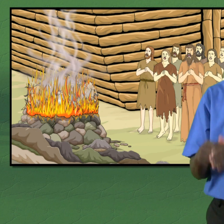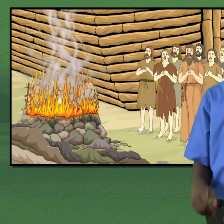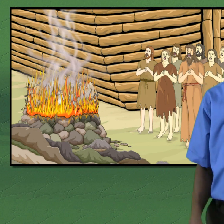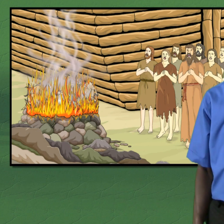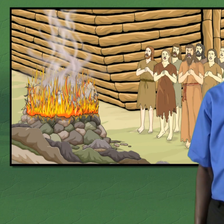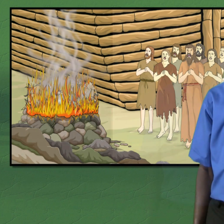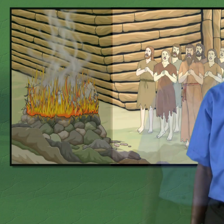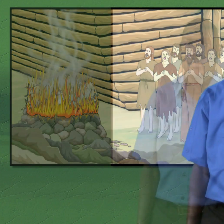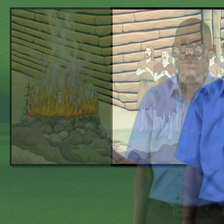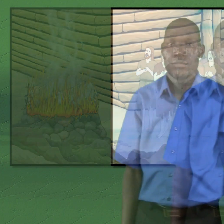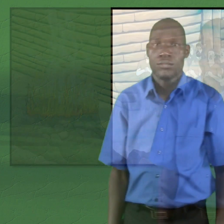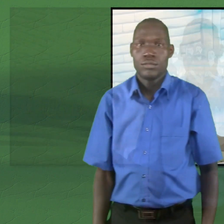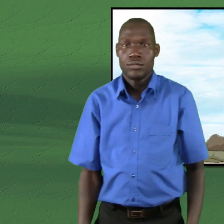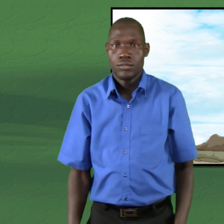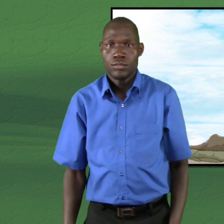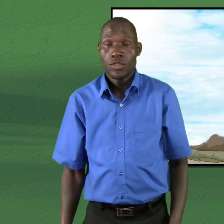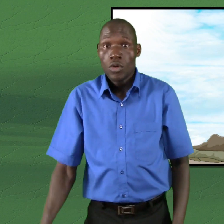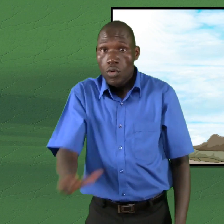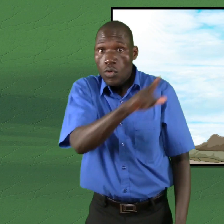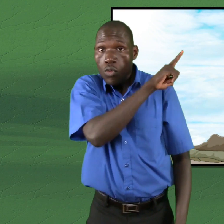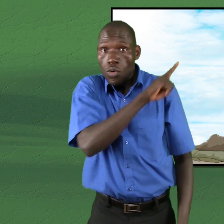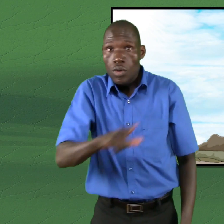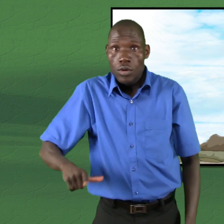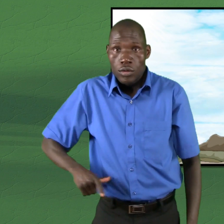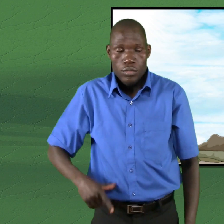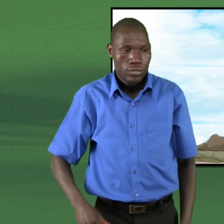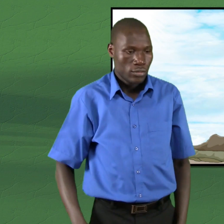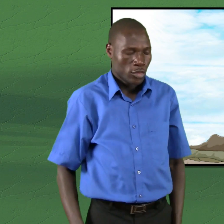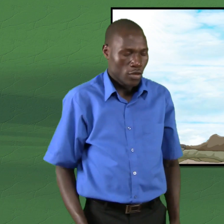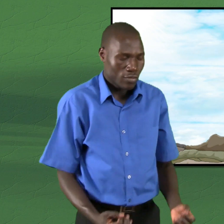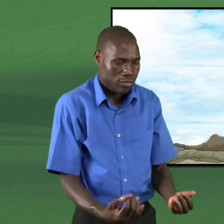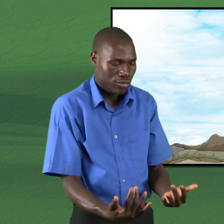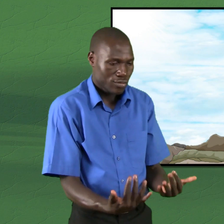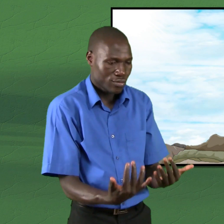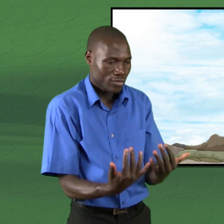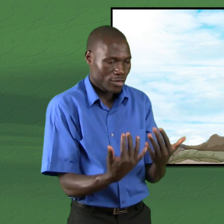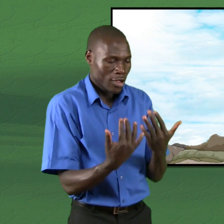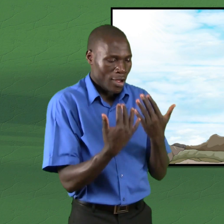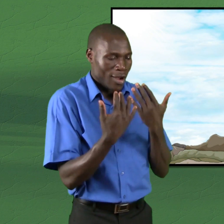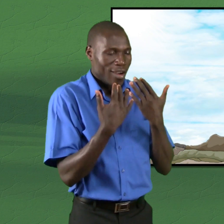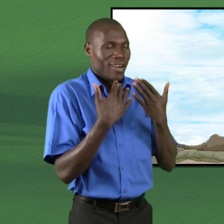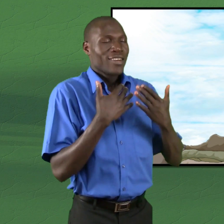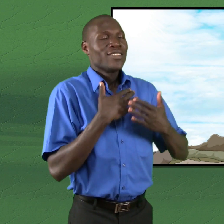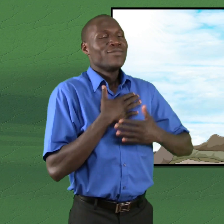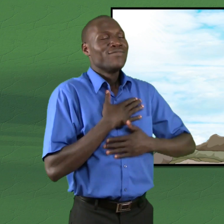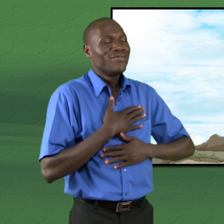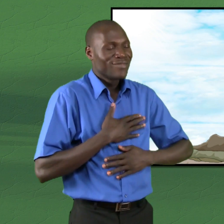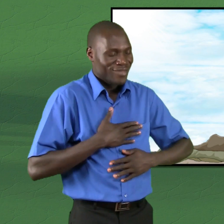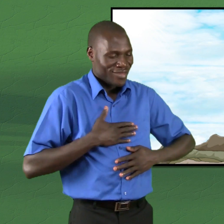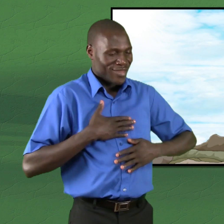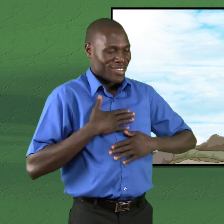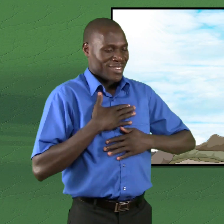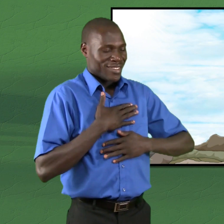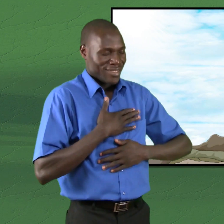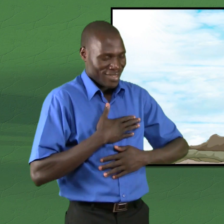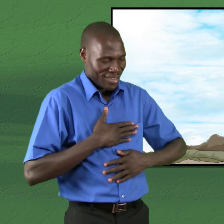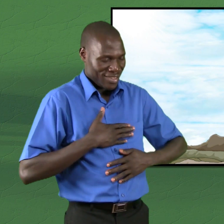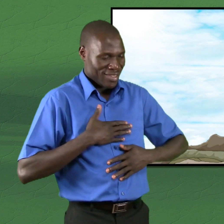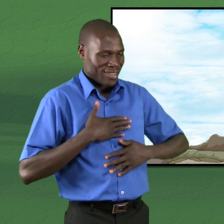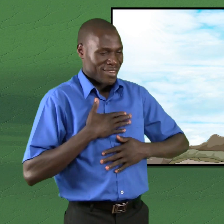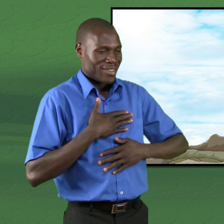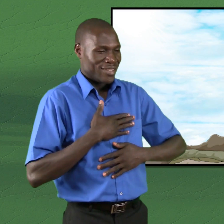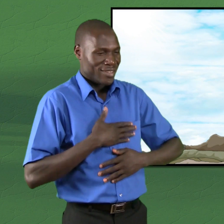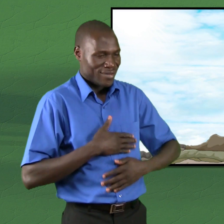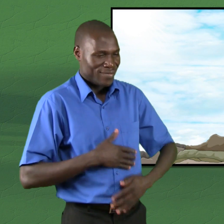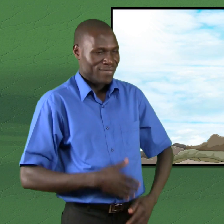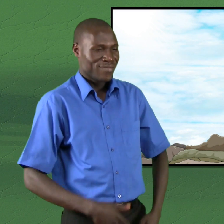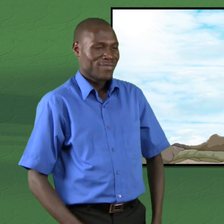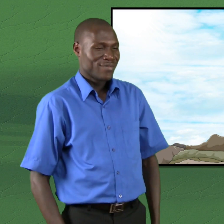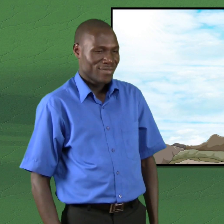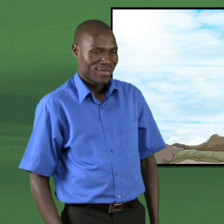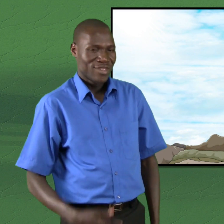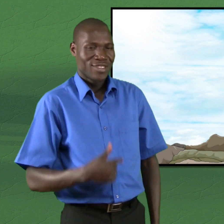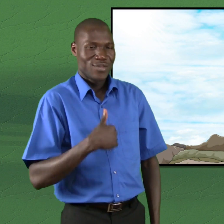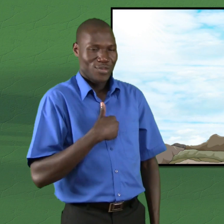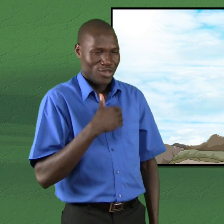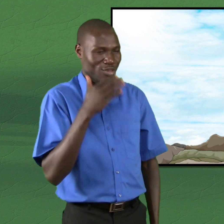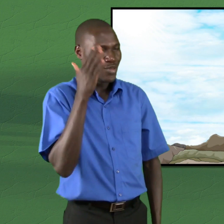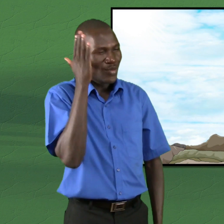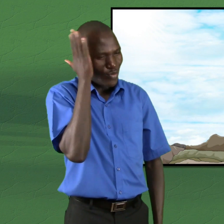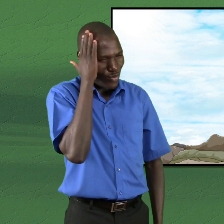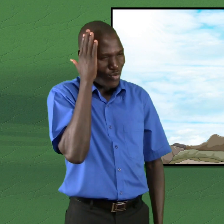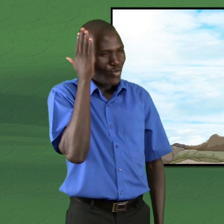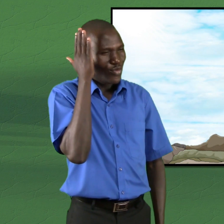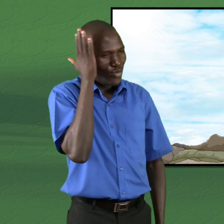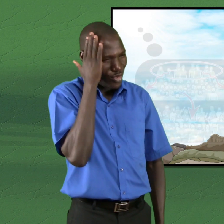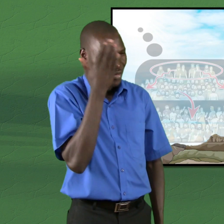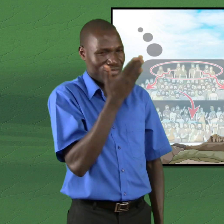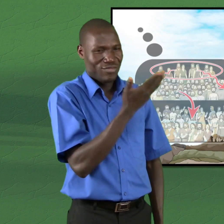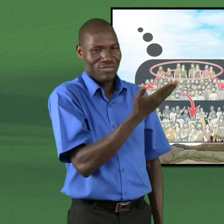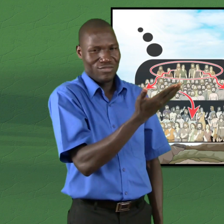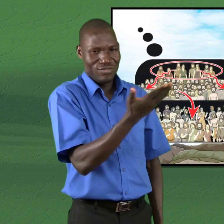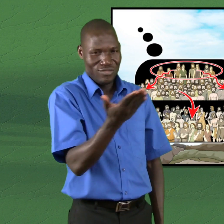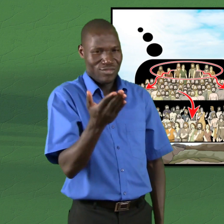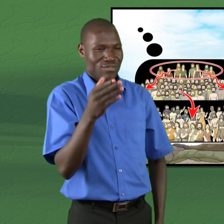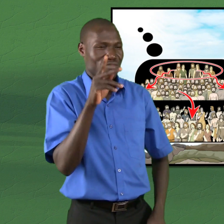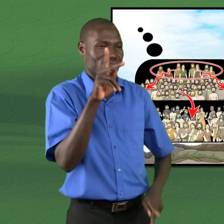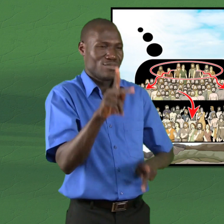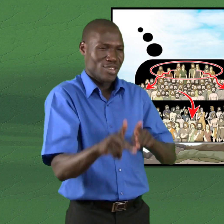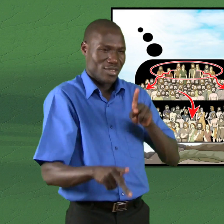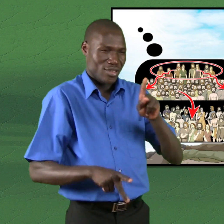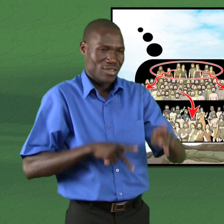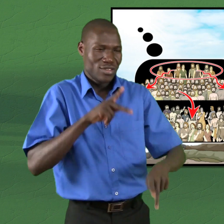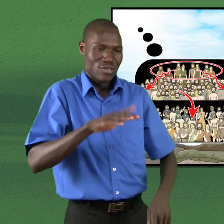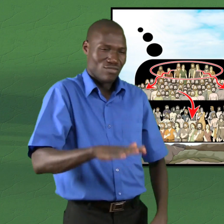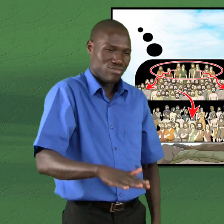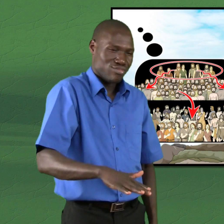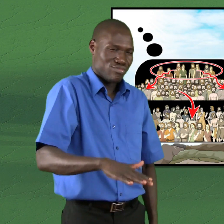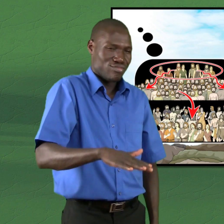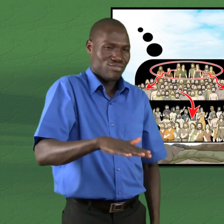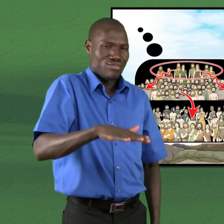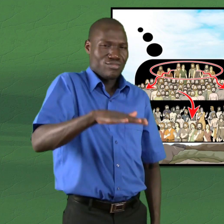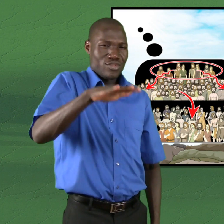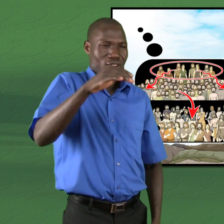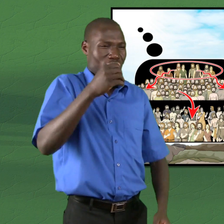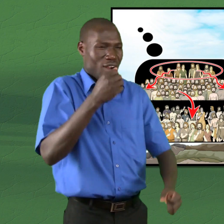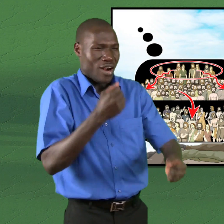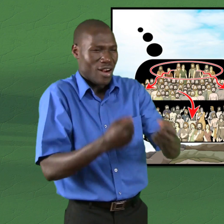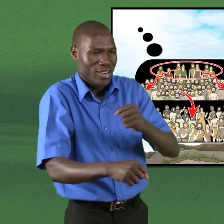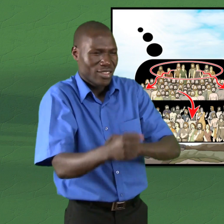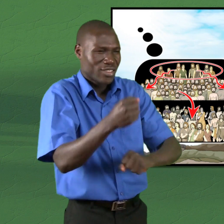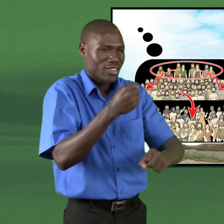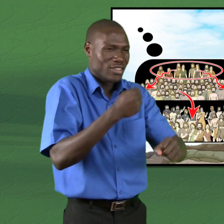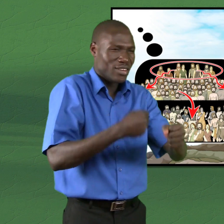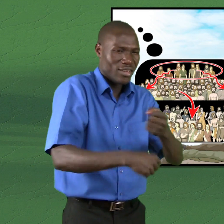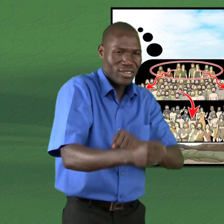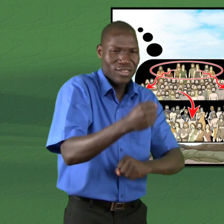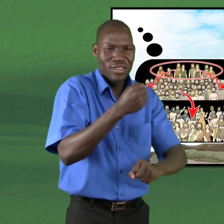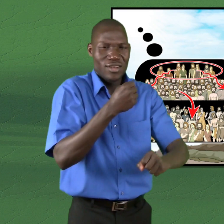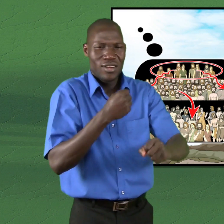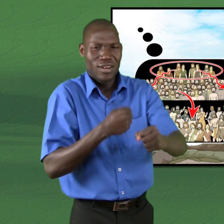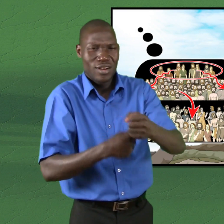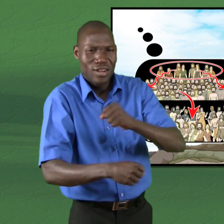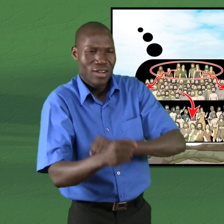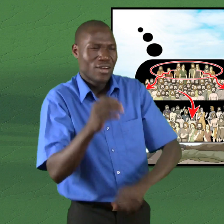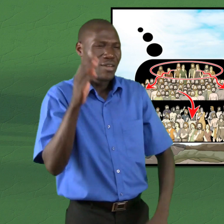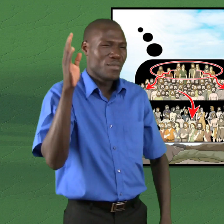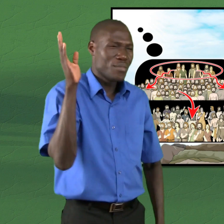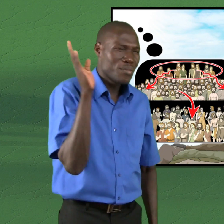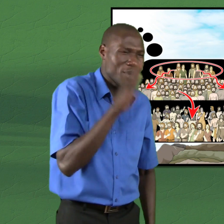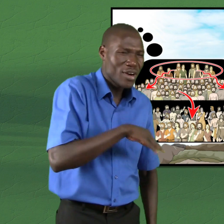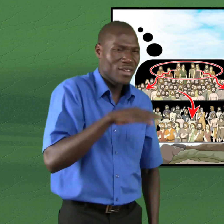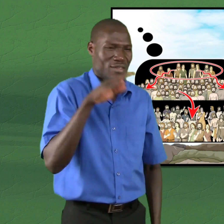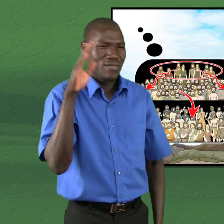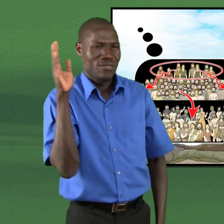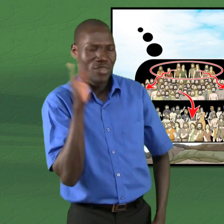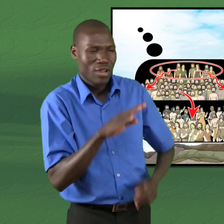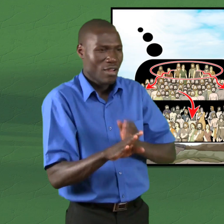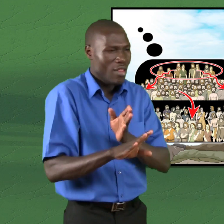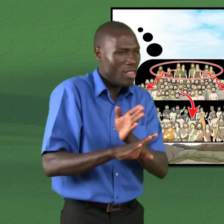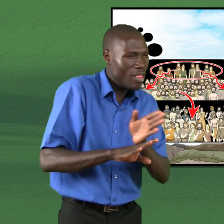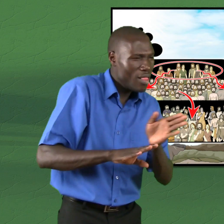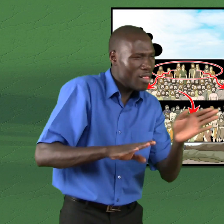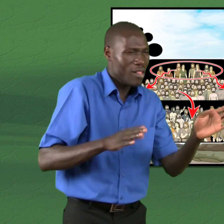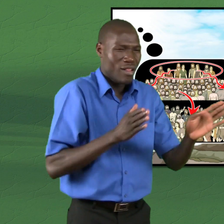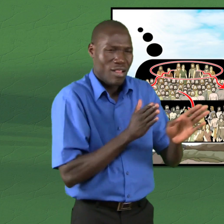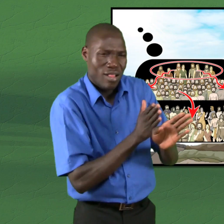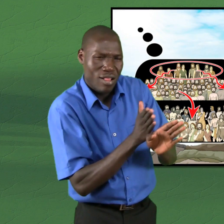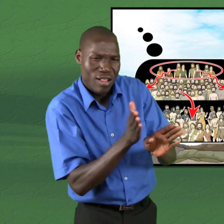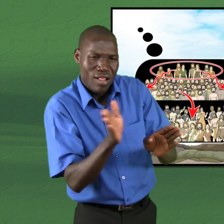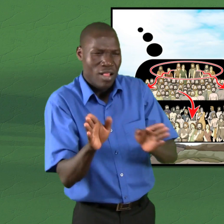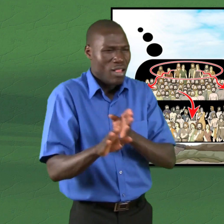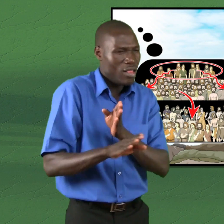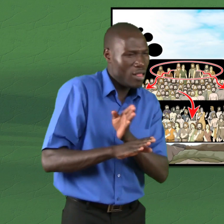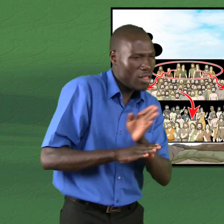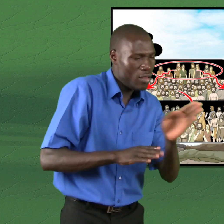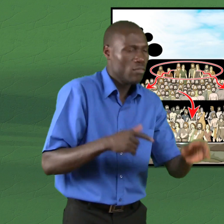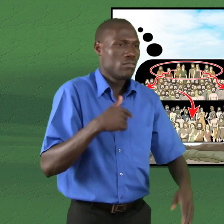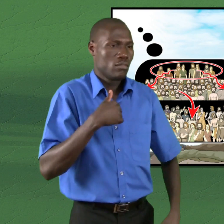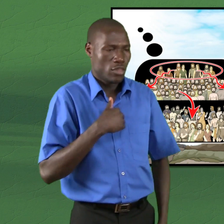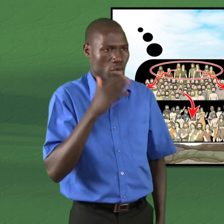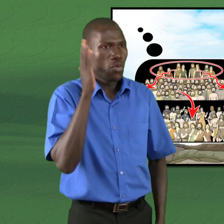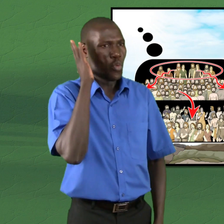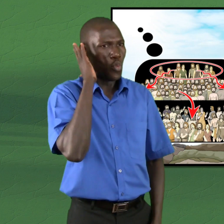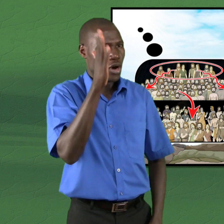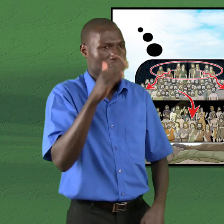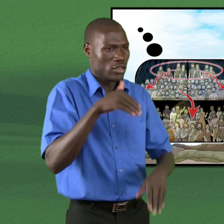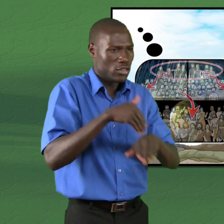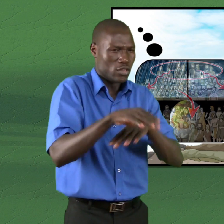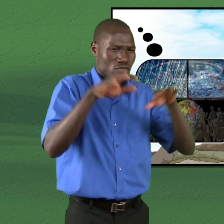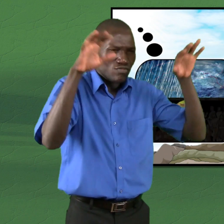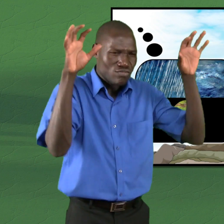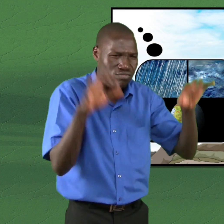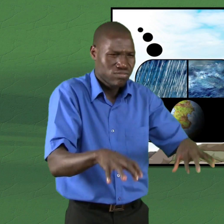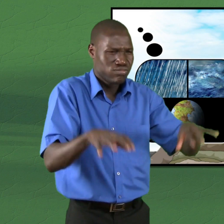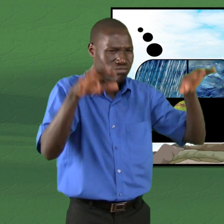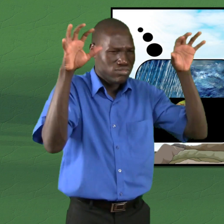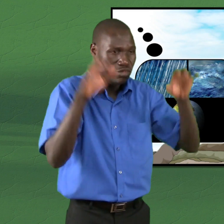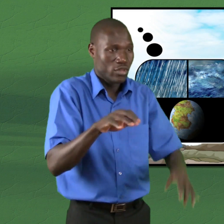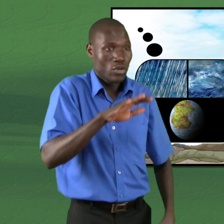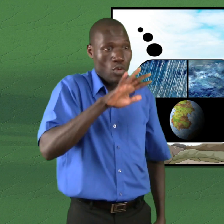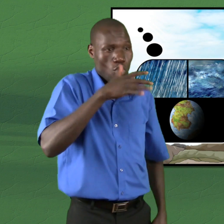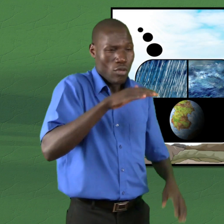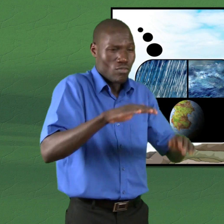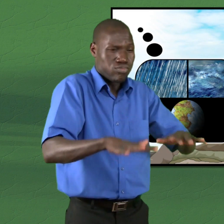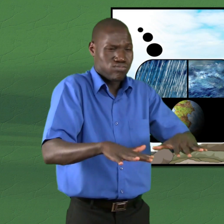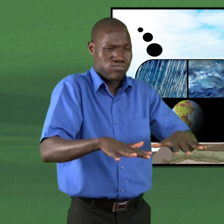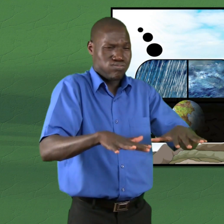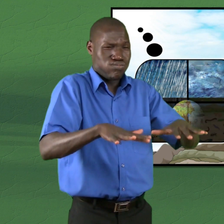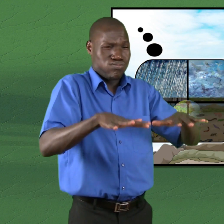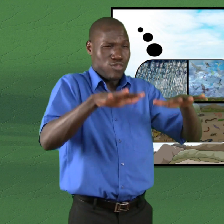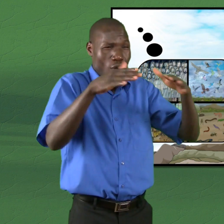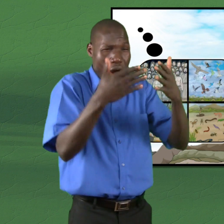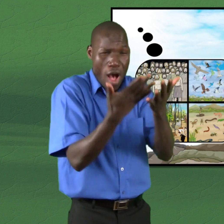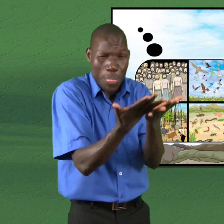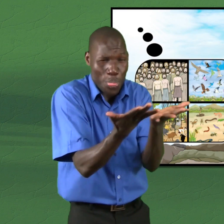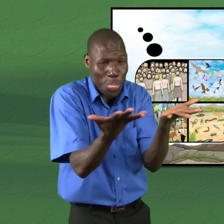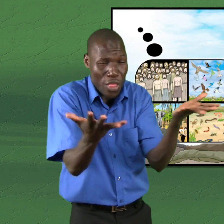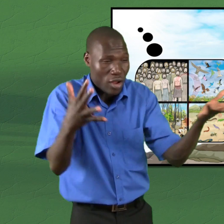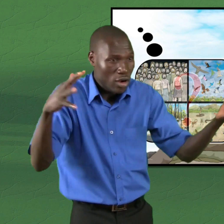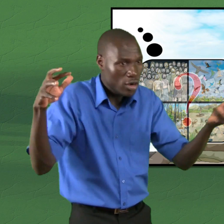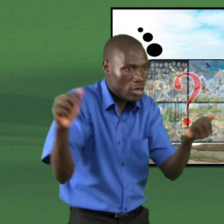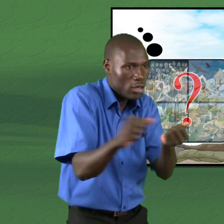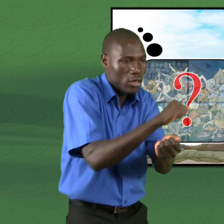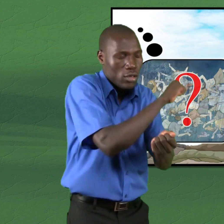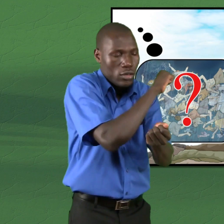When the LORD smelled the pleasing aroma, He said in His heart, “Never again will I curse the ground because of man, even though every inclination of his heart is evil from his youth.